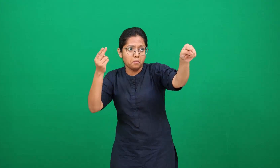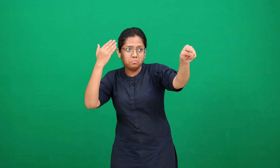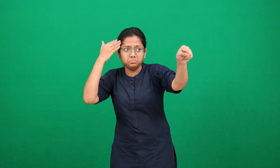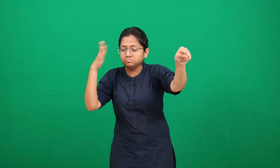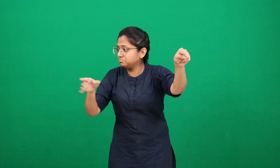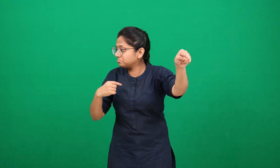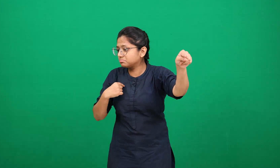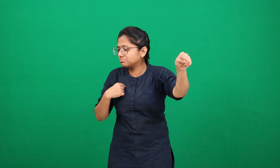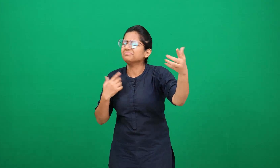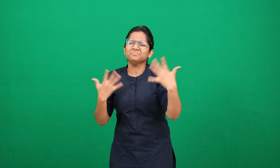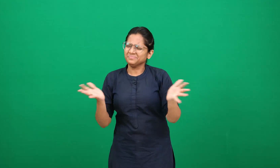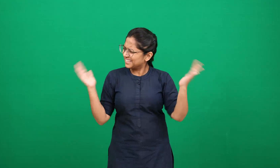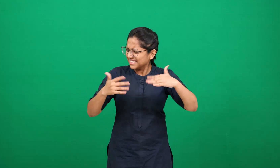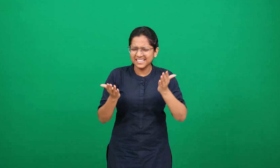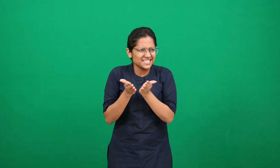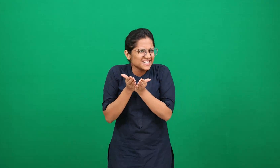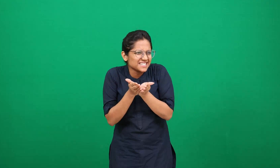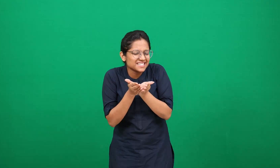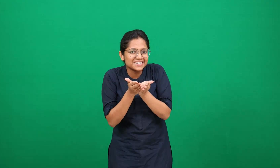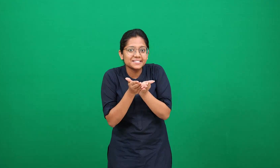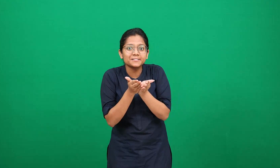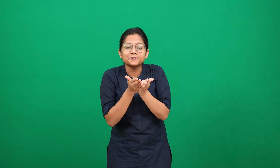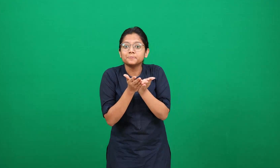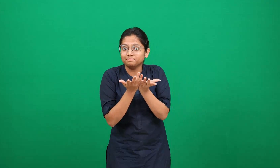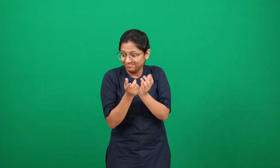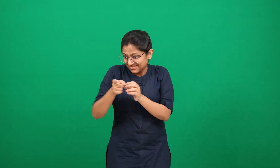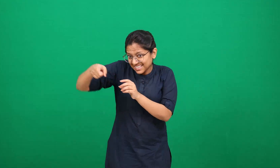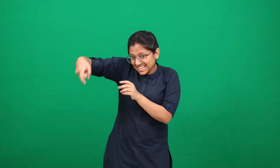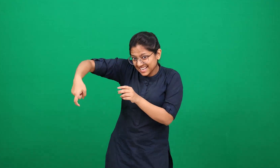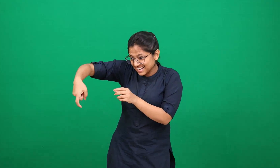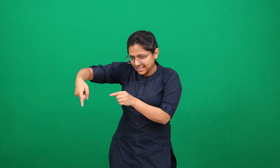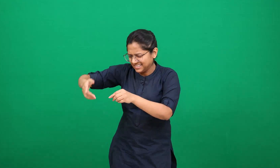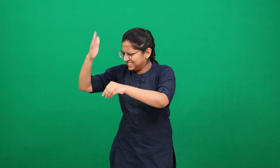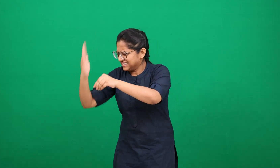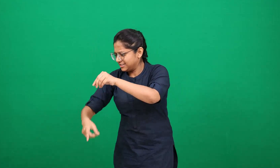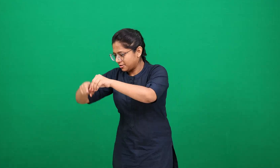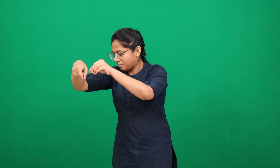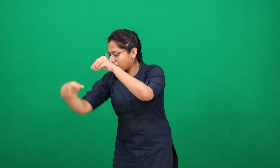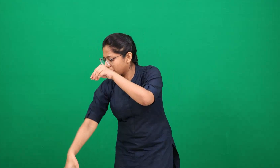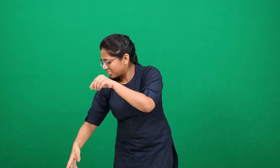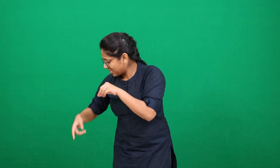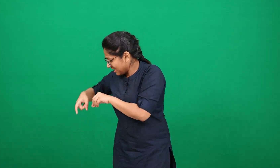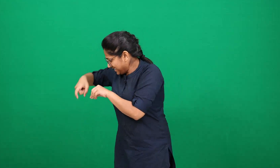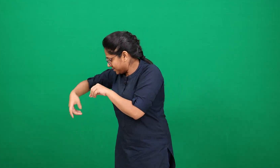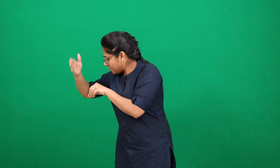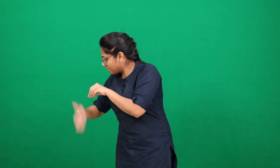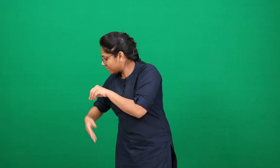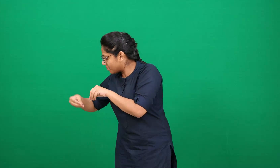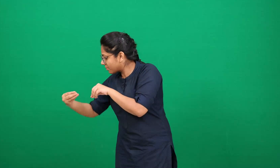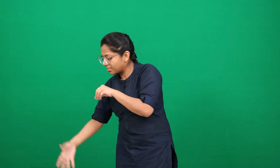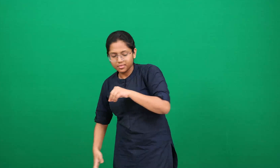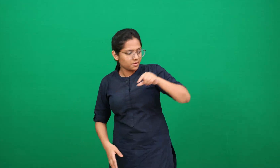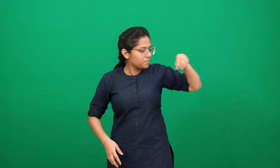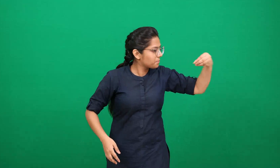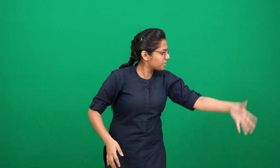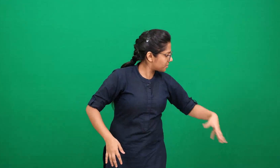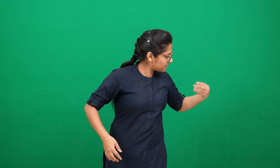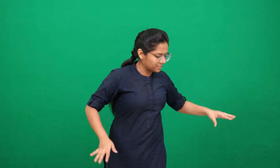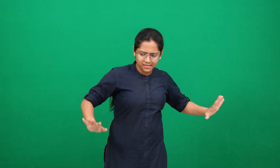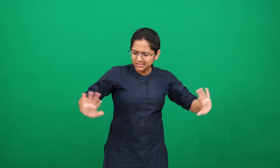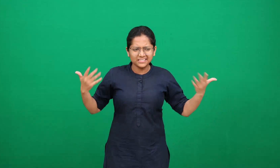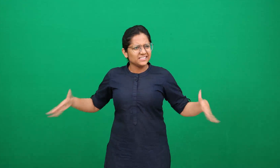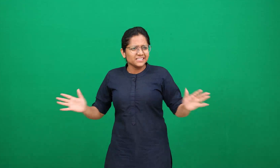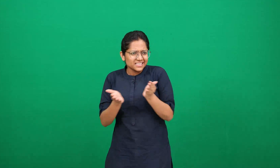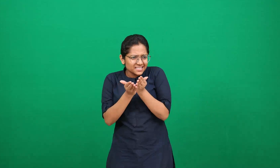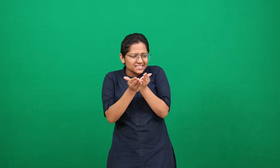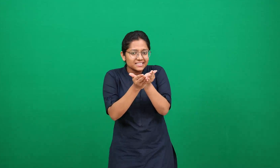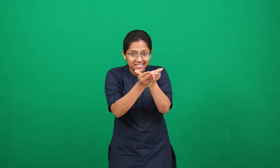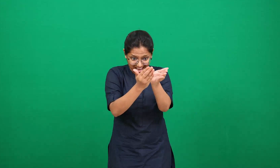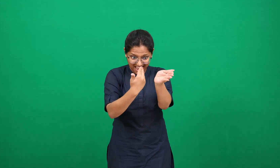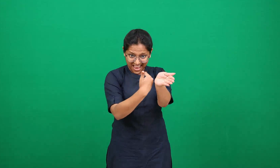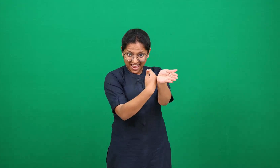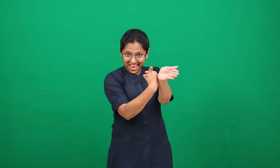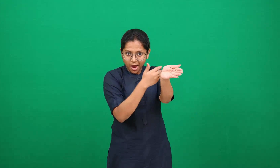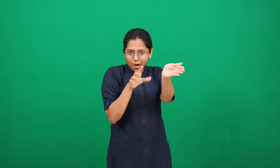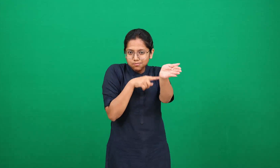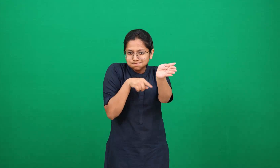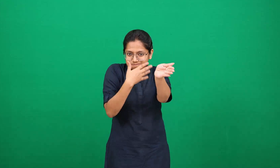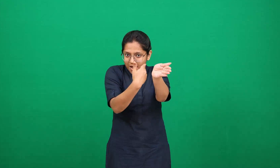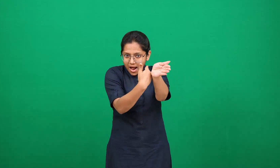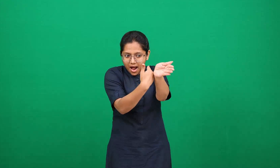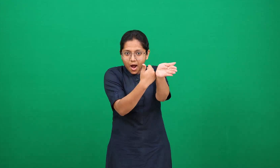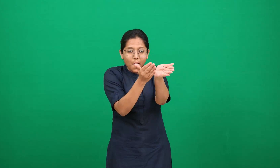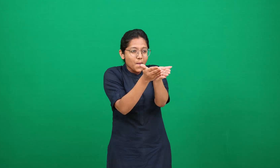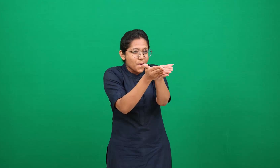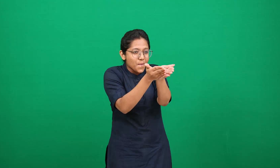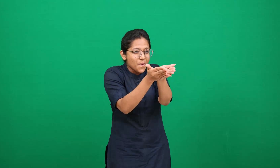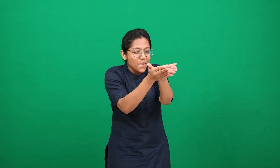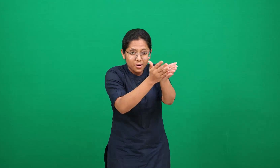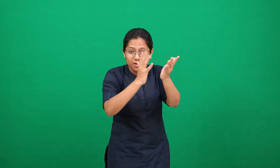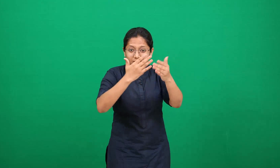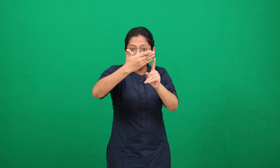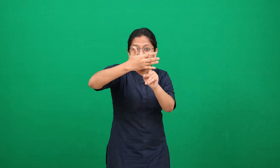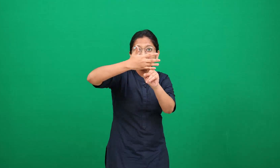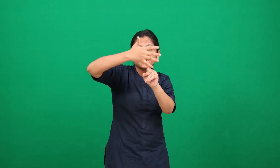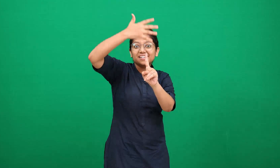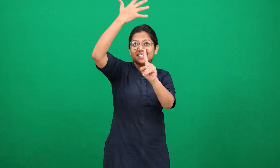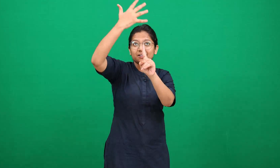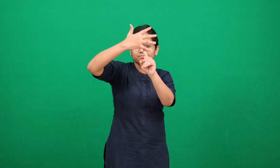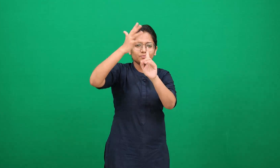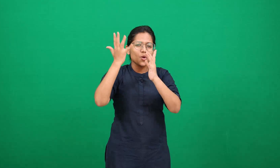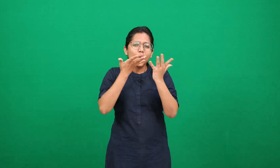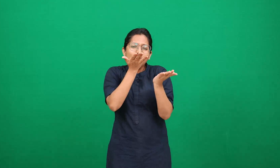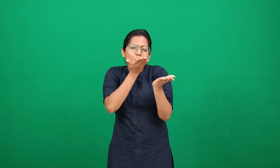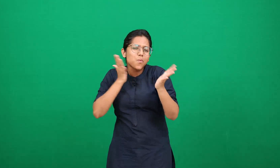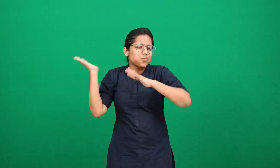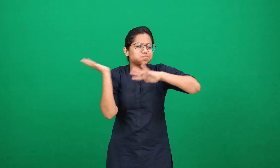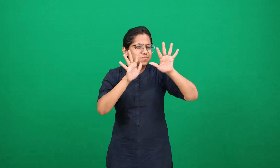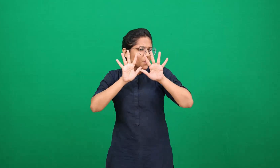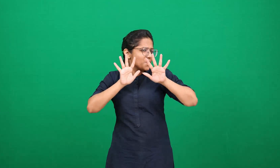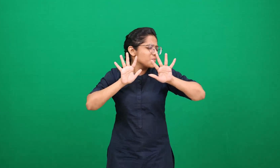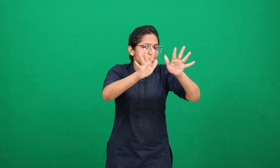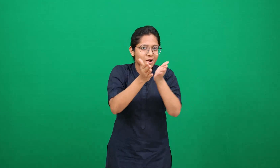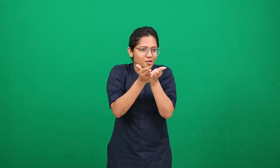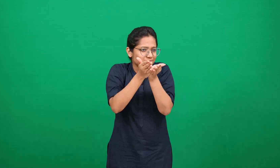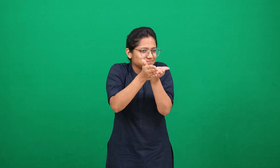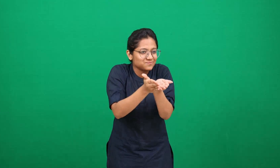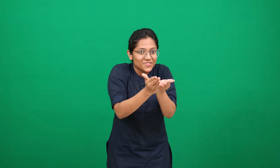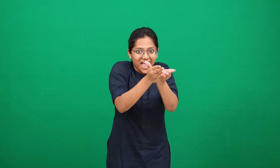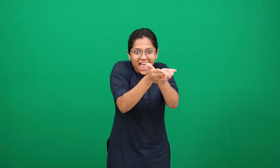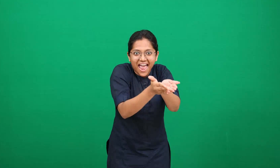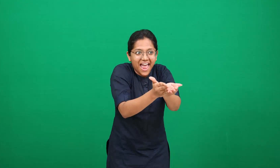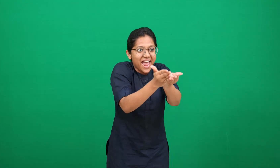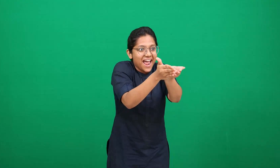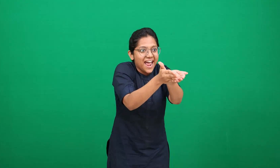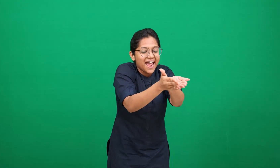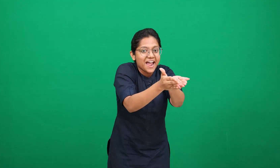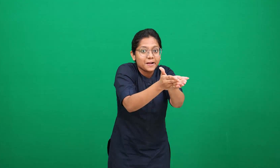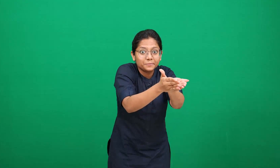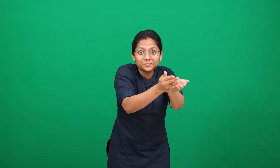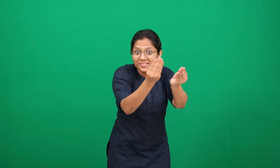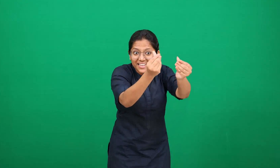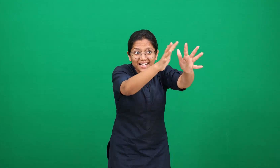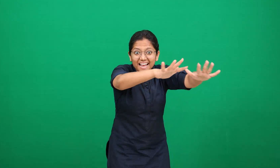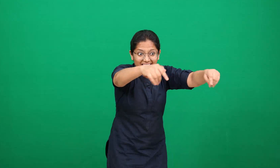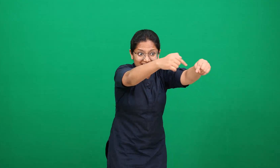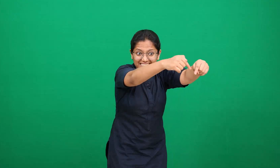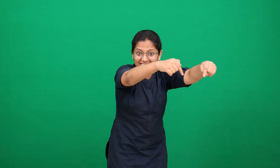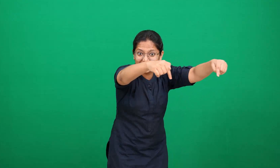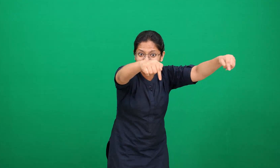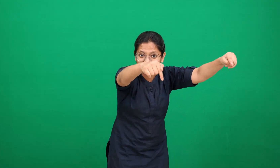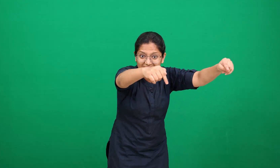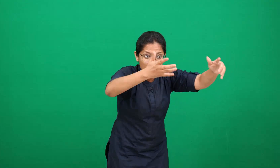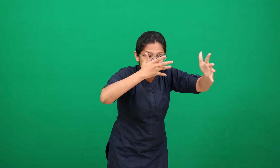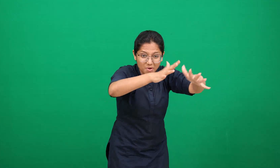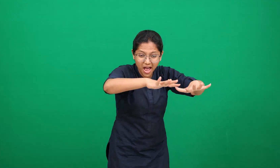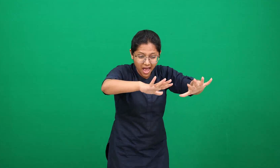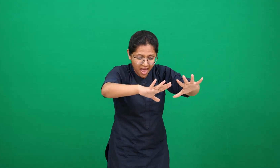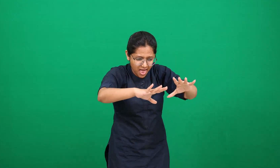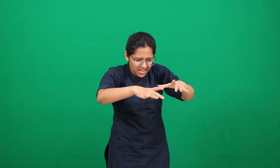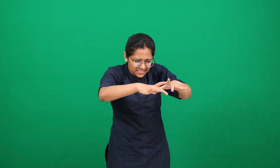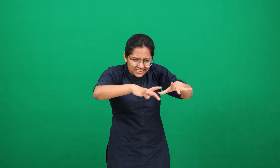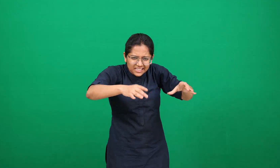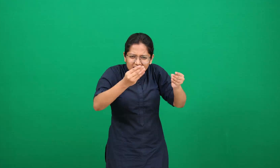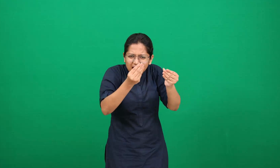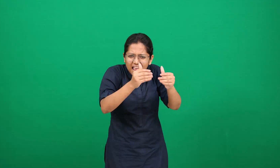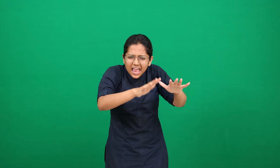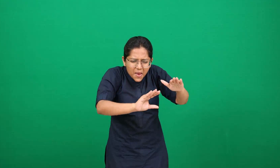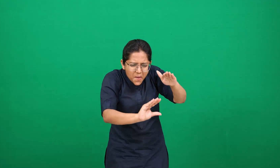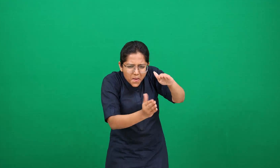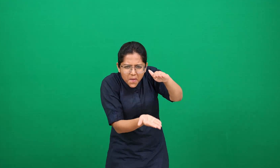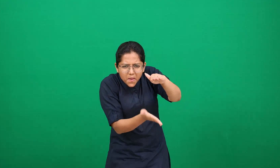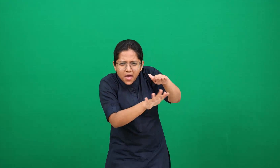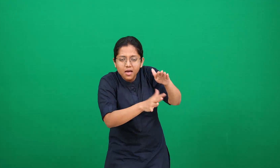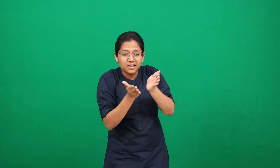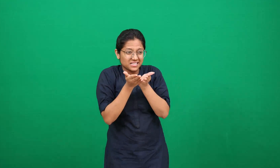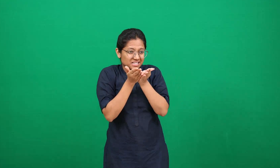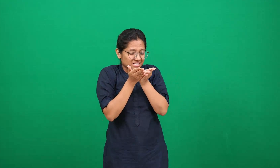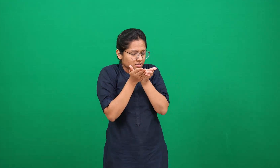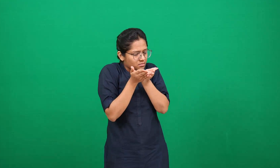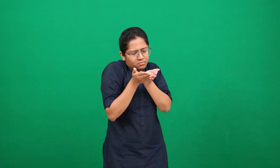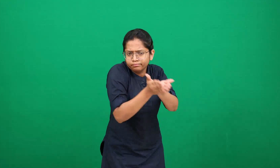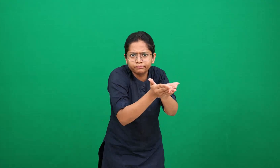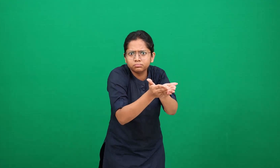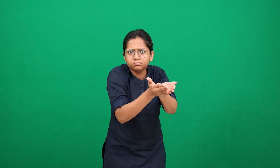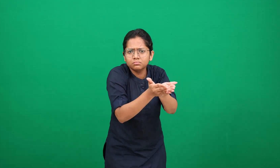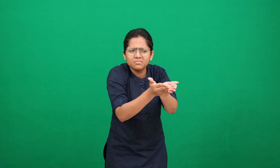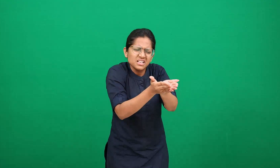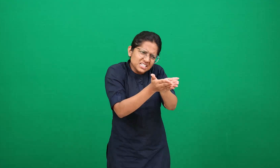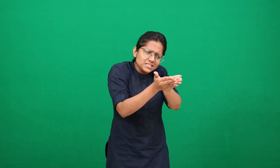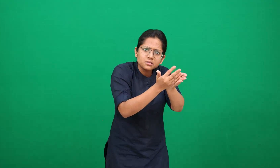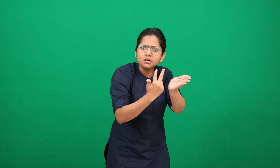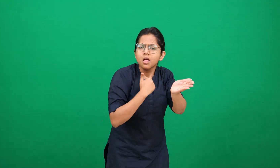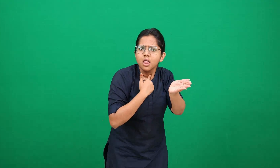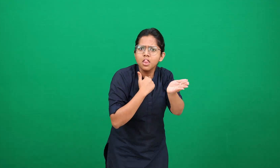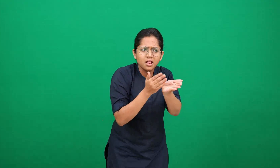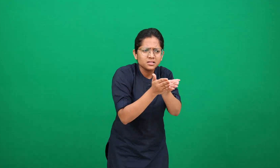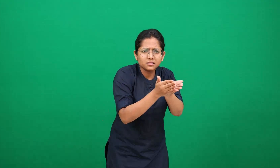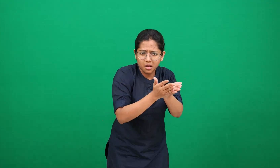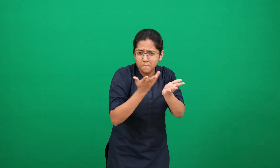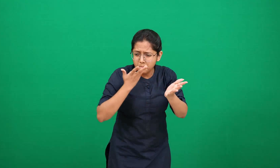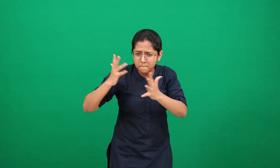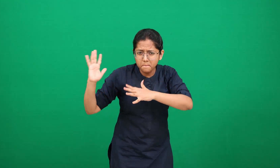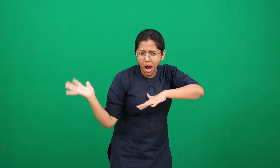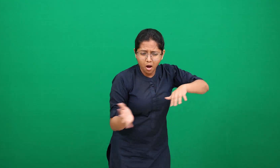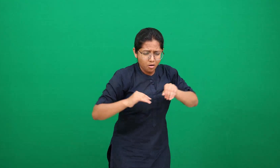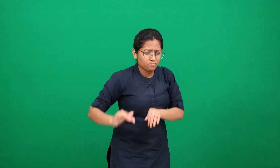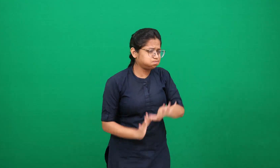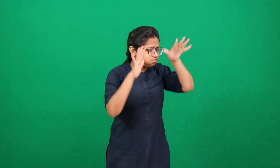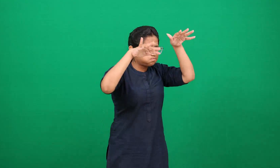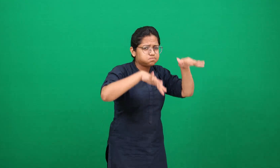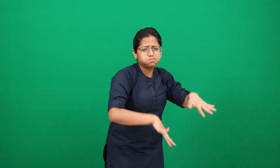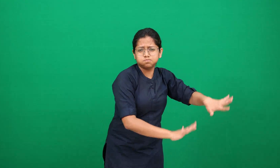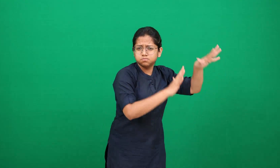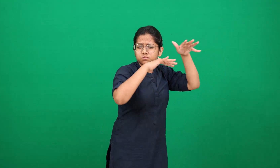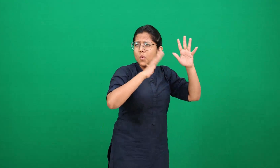Cutting away the anchors, they left them in the sea as they loosened the ropes that held the rudders. Then they hoisted the foresail to the wind and made for the beach.